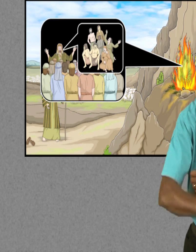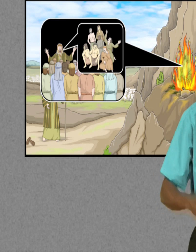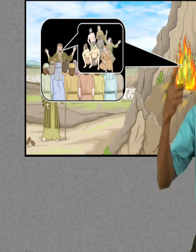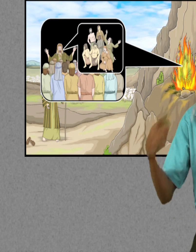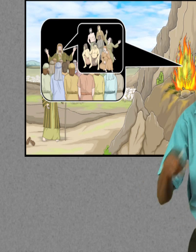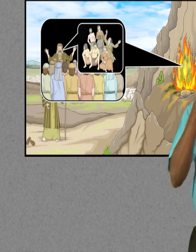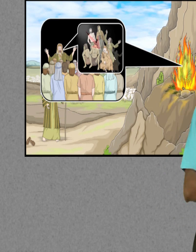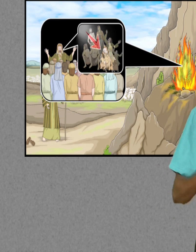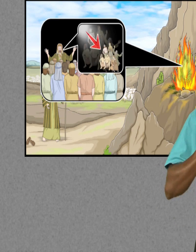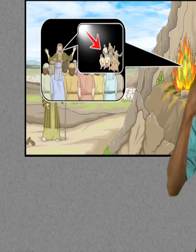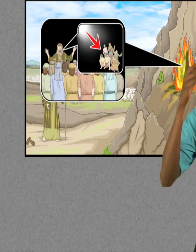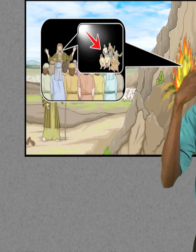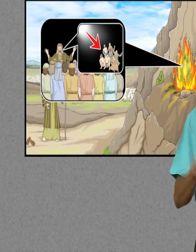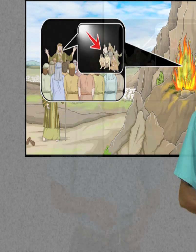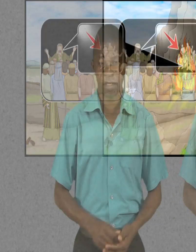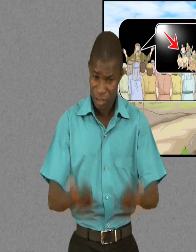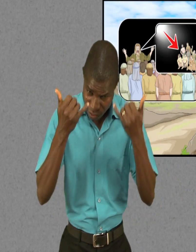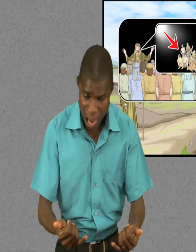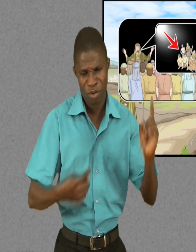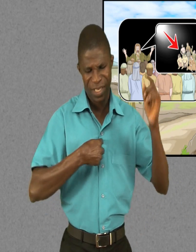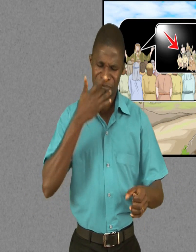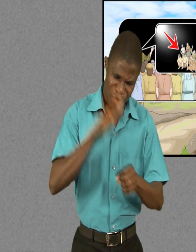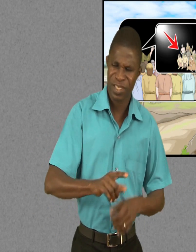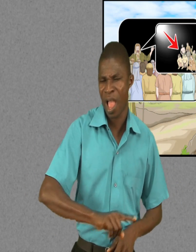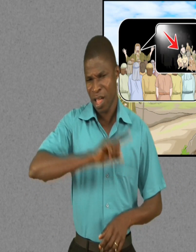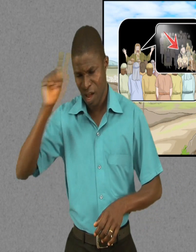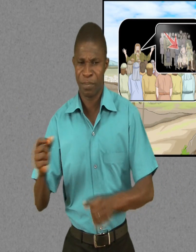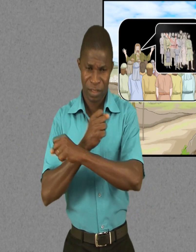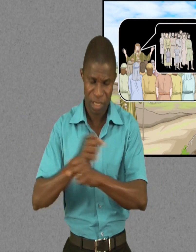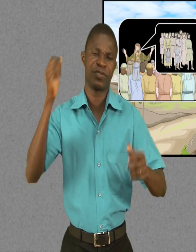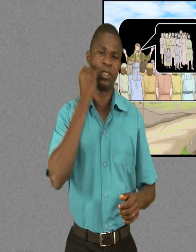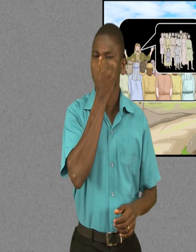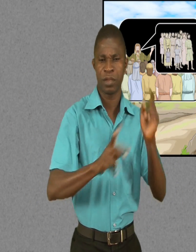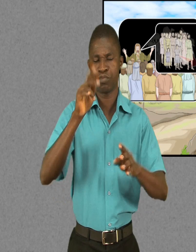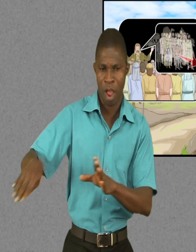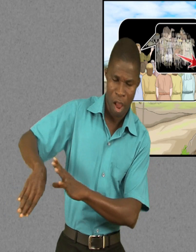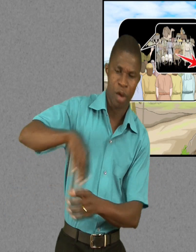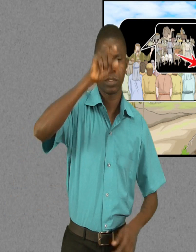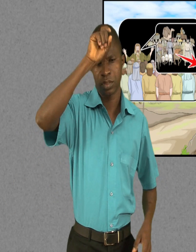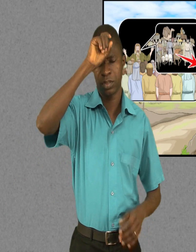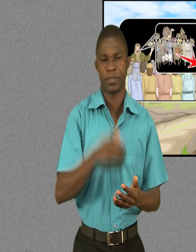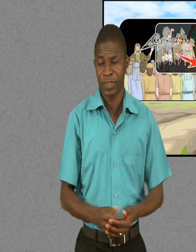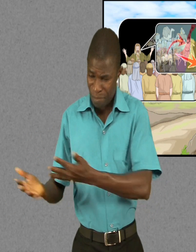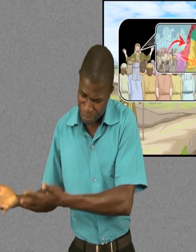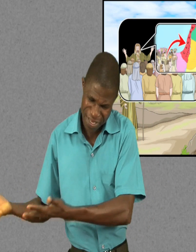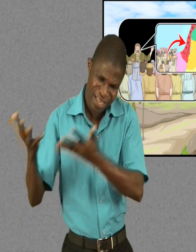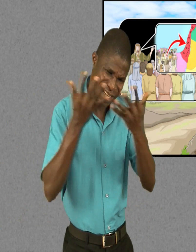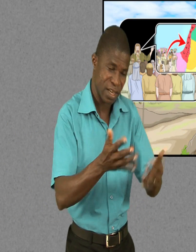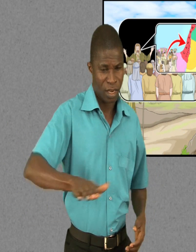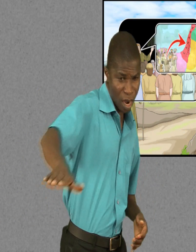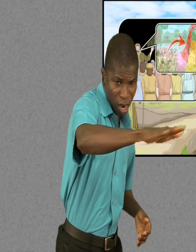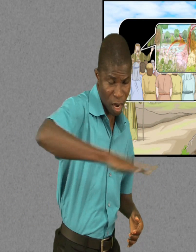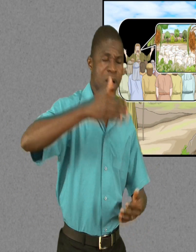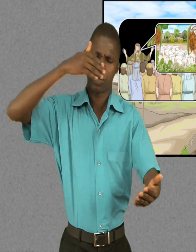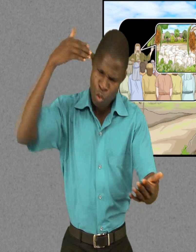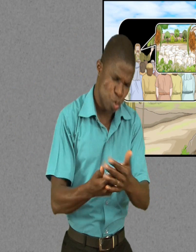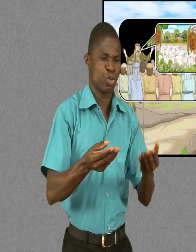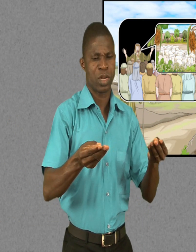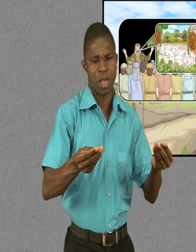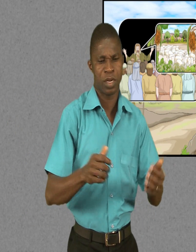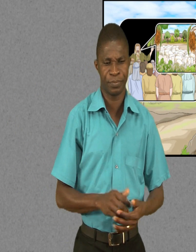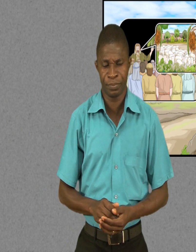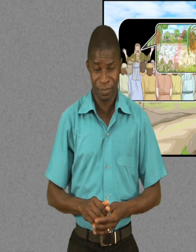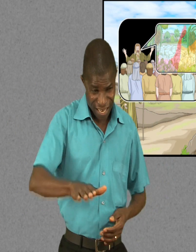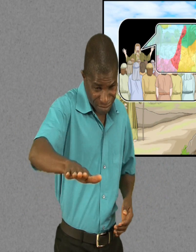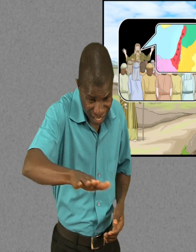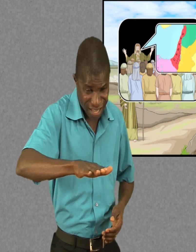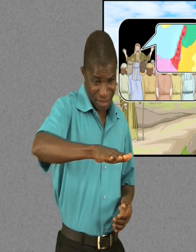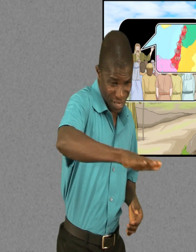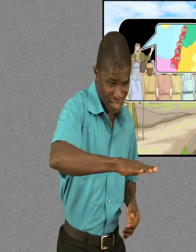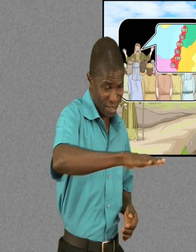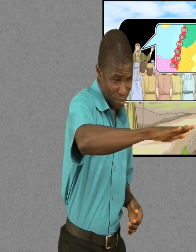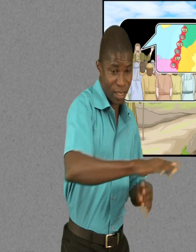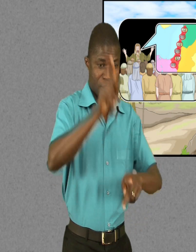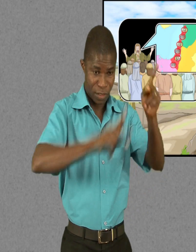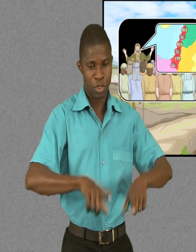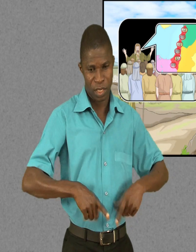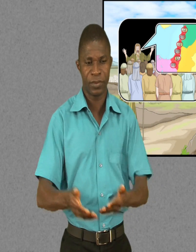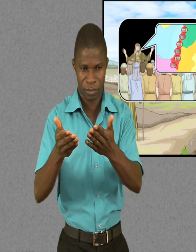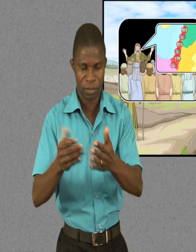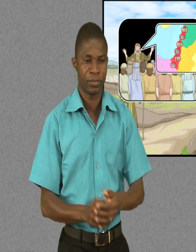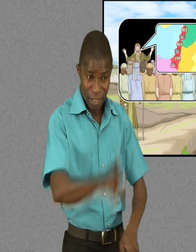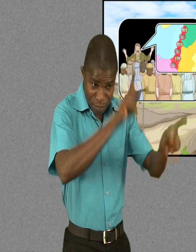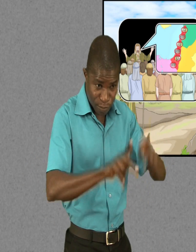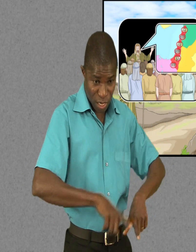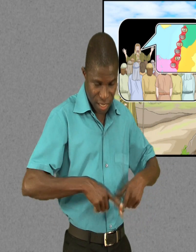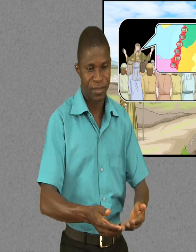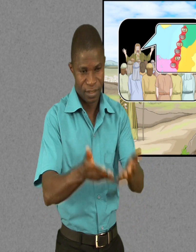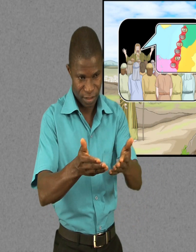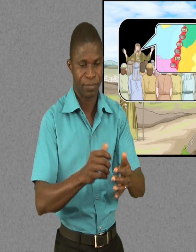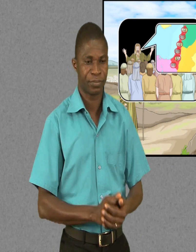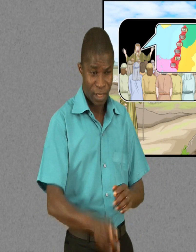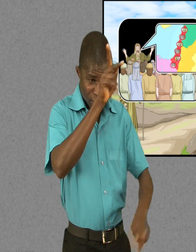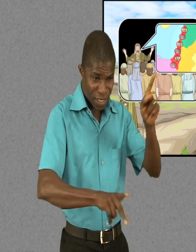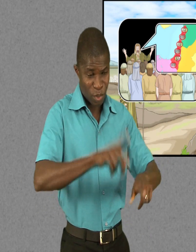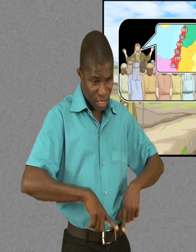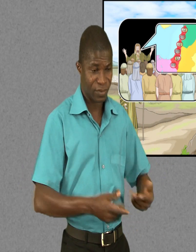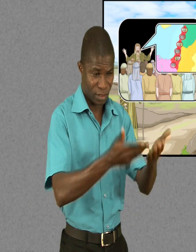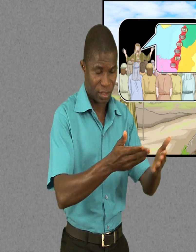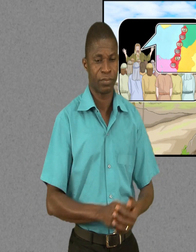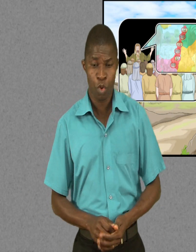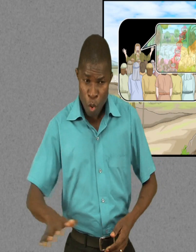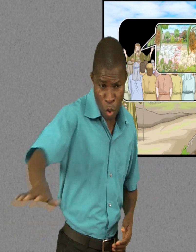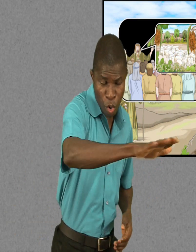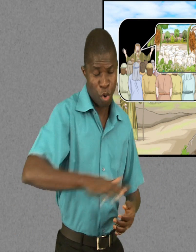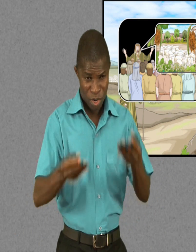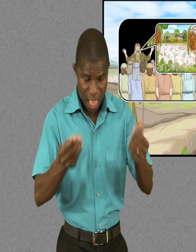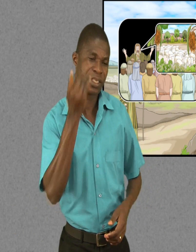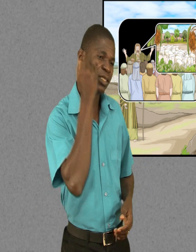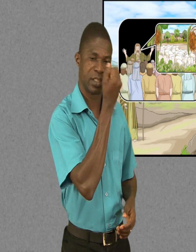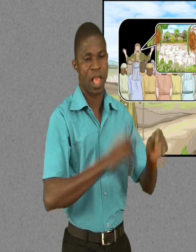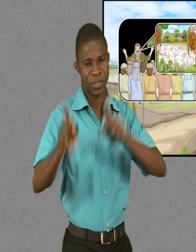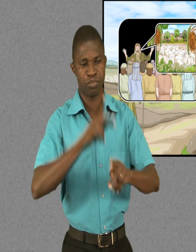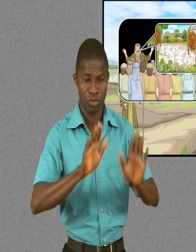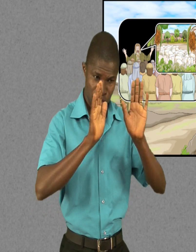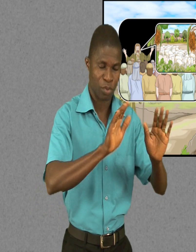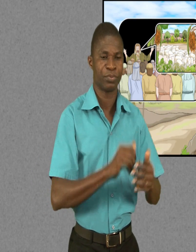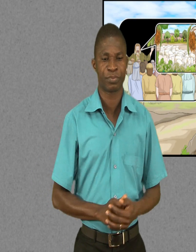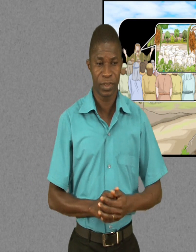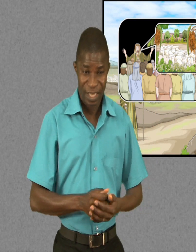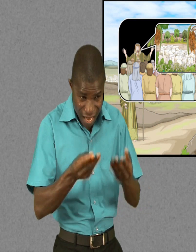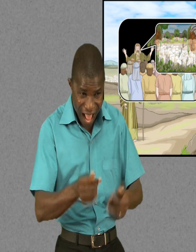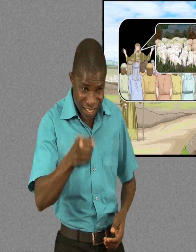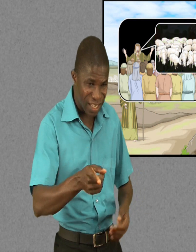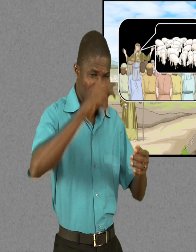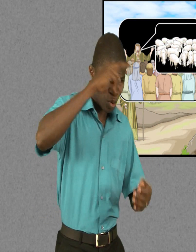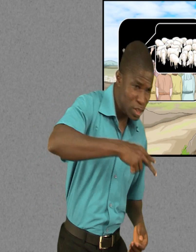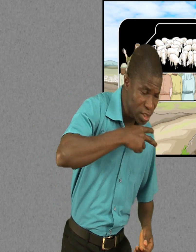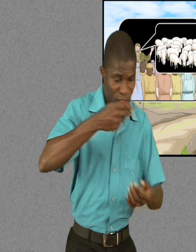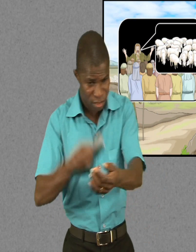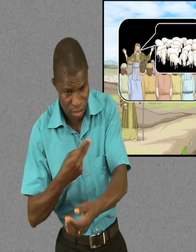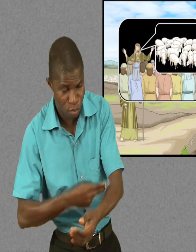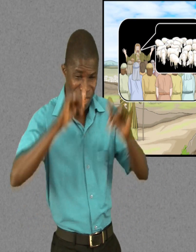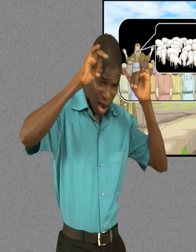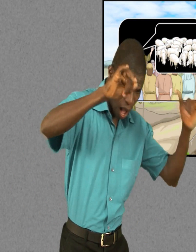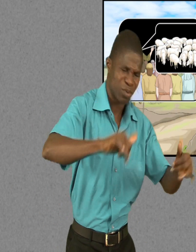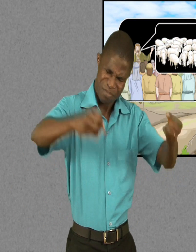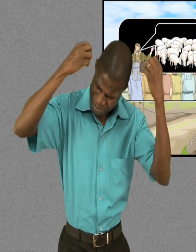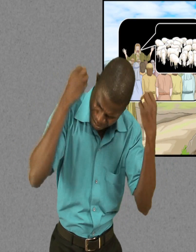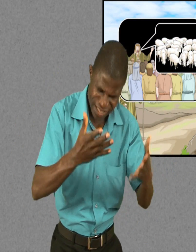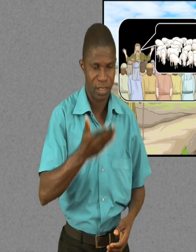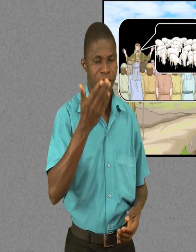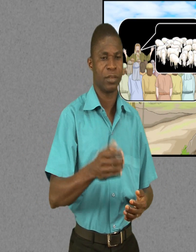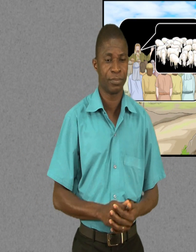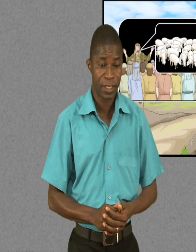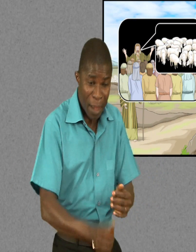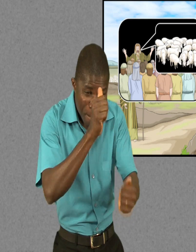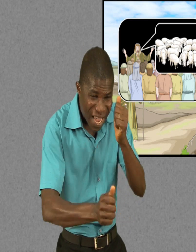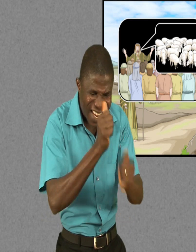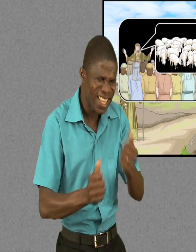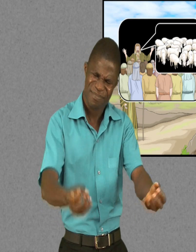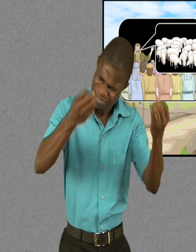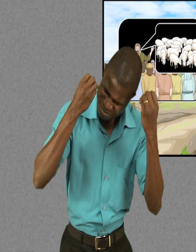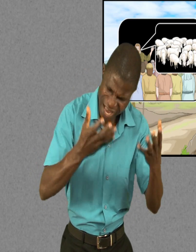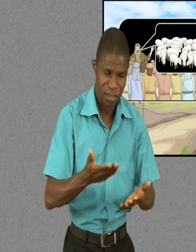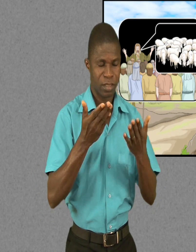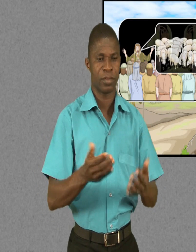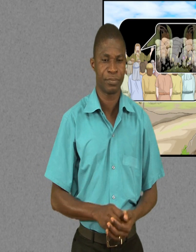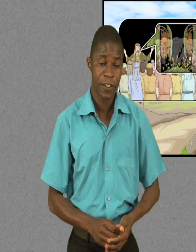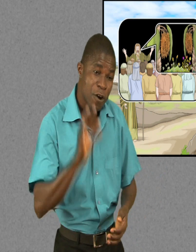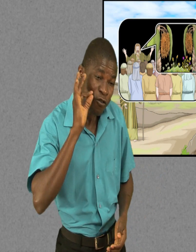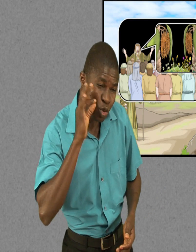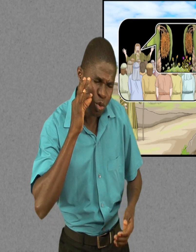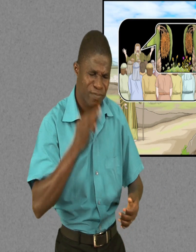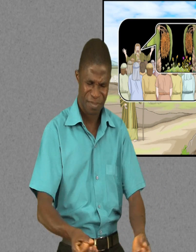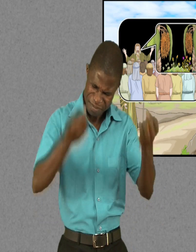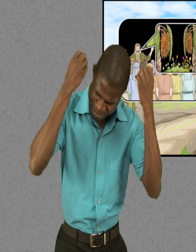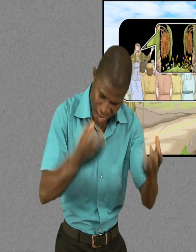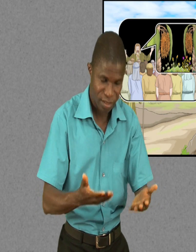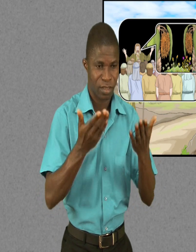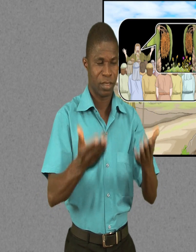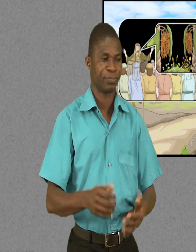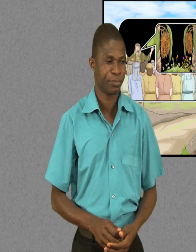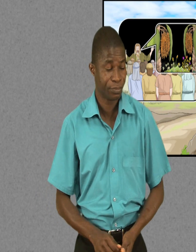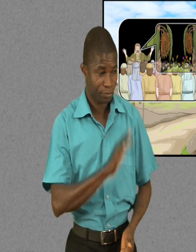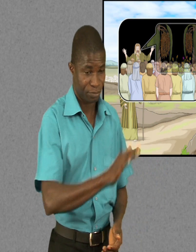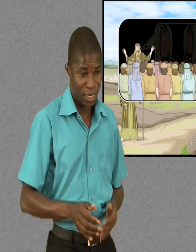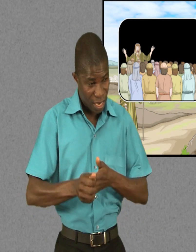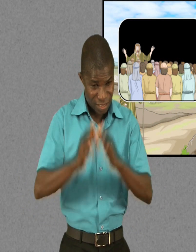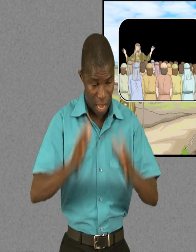And I have promised to bring you up out of your affliction in Egypt, into the land of the Canaanites, Hittites, Amorites, Perizzites, Hivites, and Jebusites—a land flowing with milk and honey.’